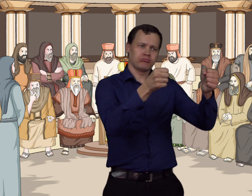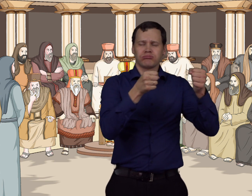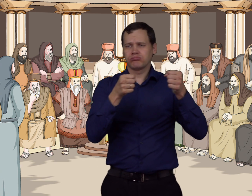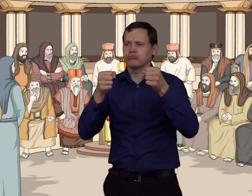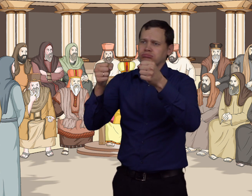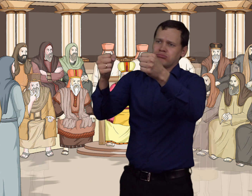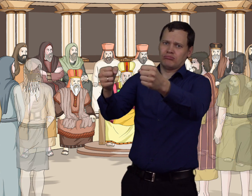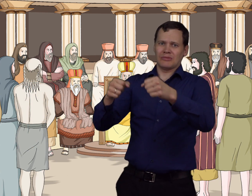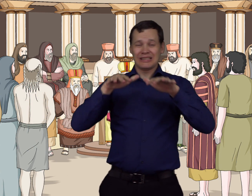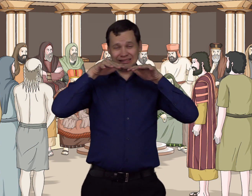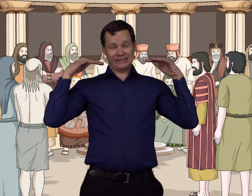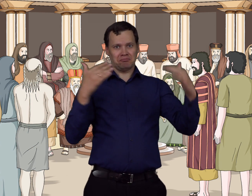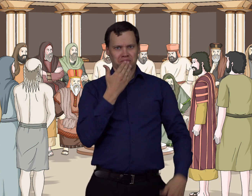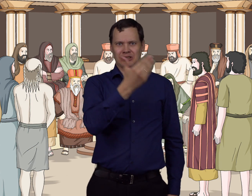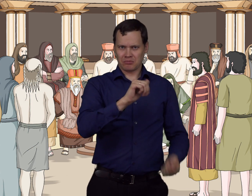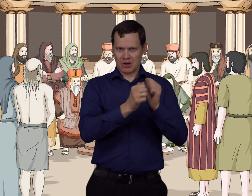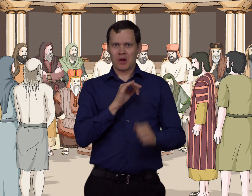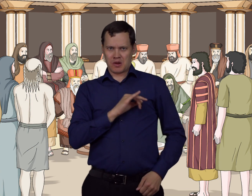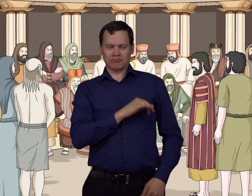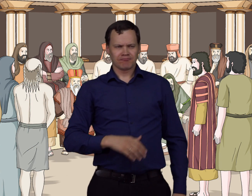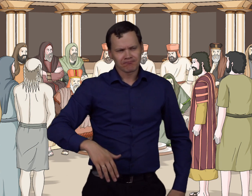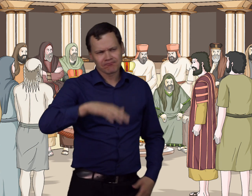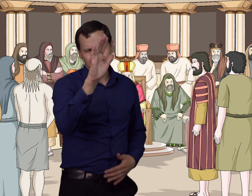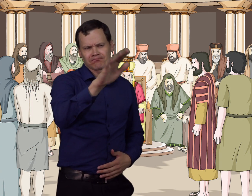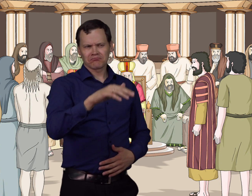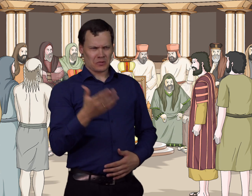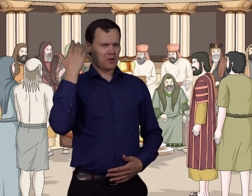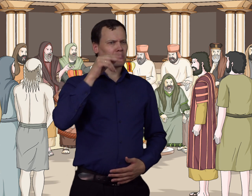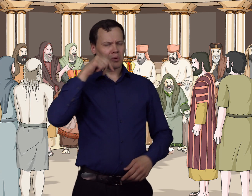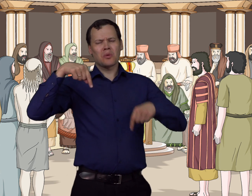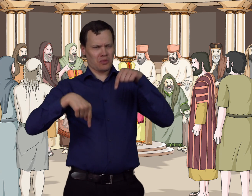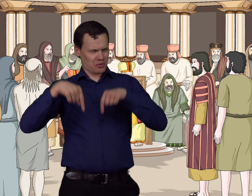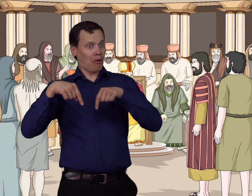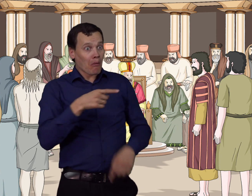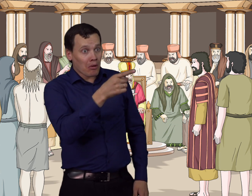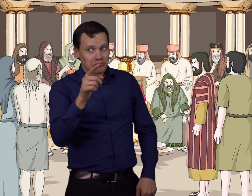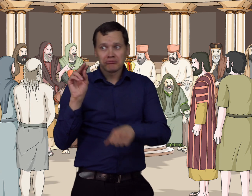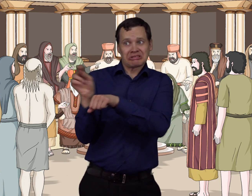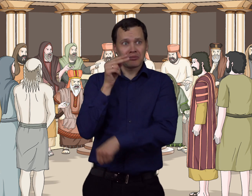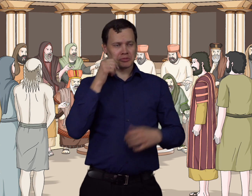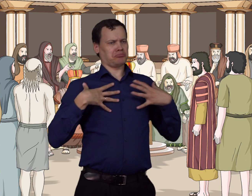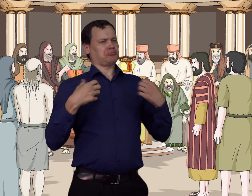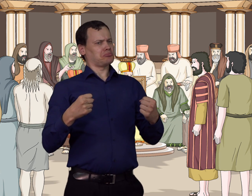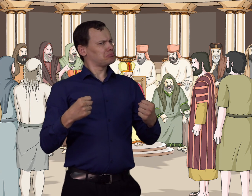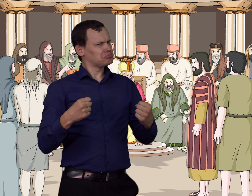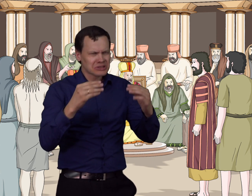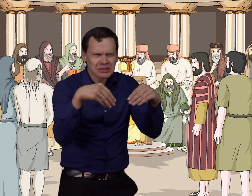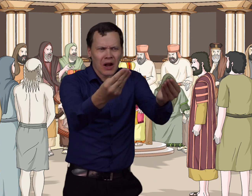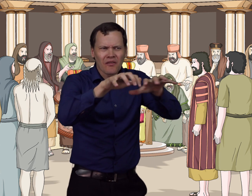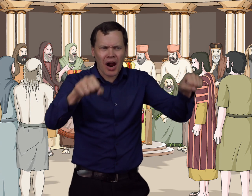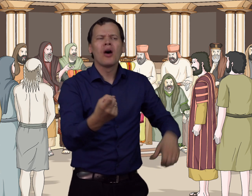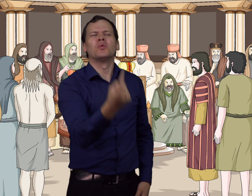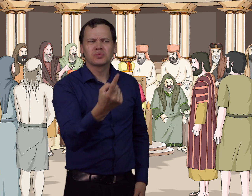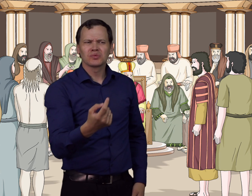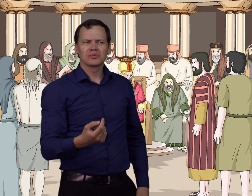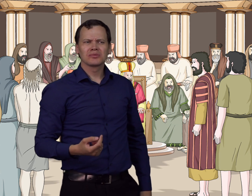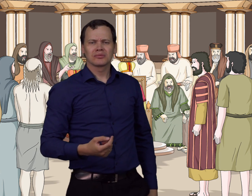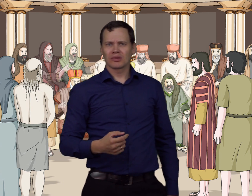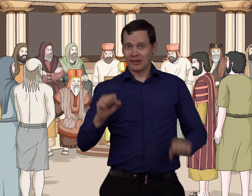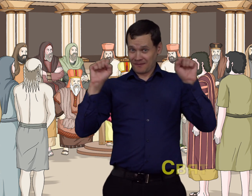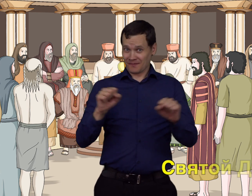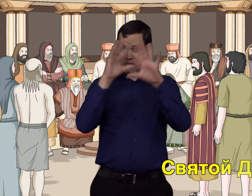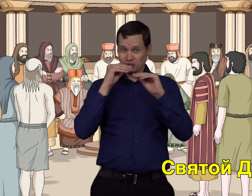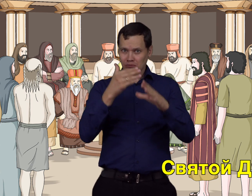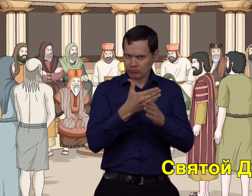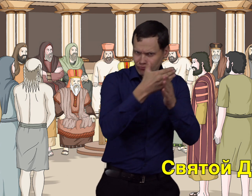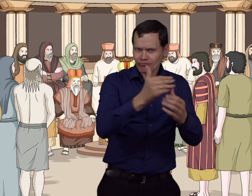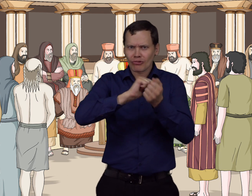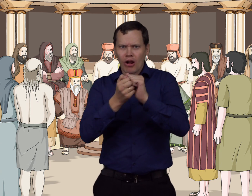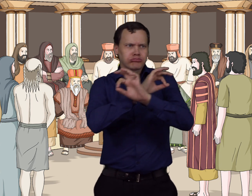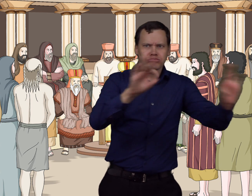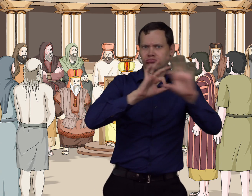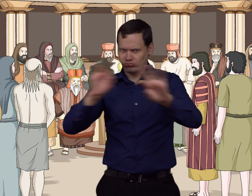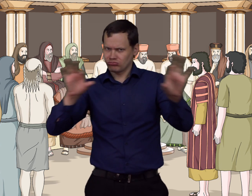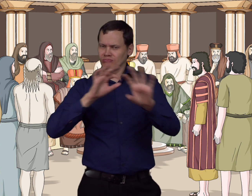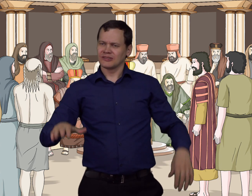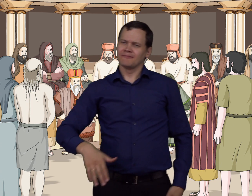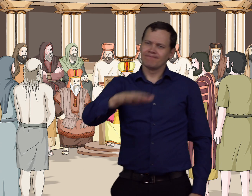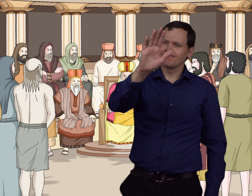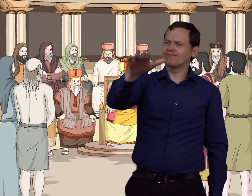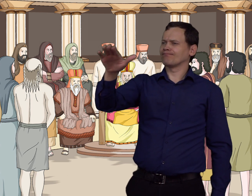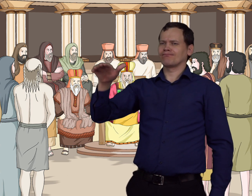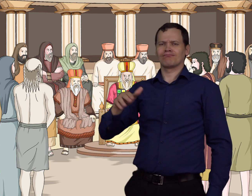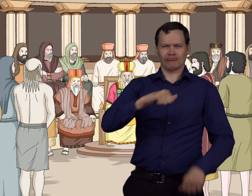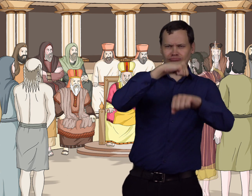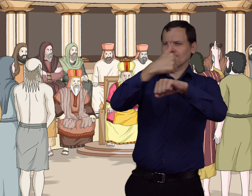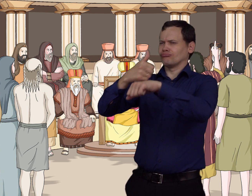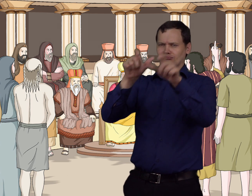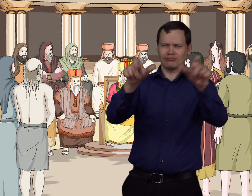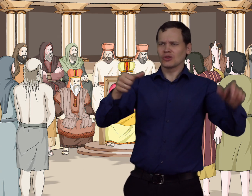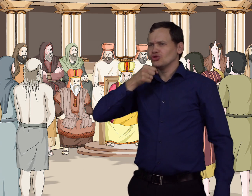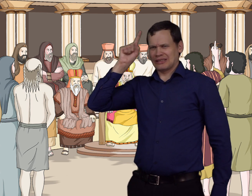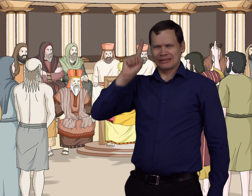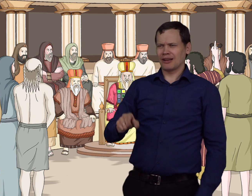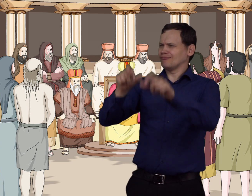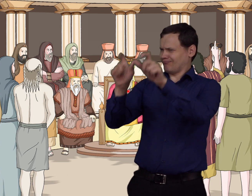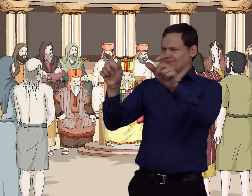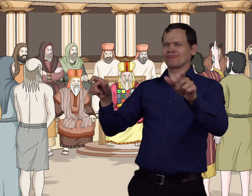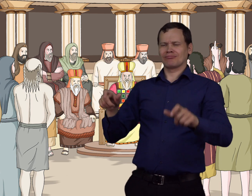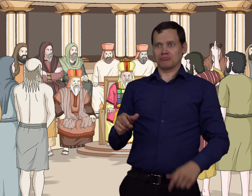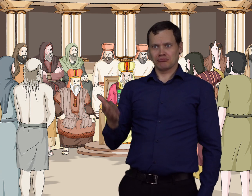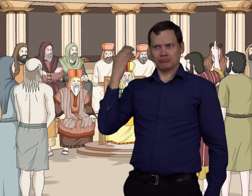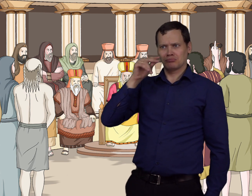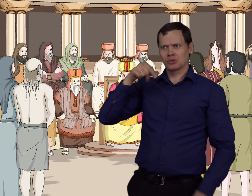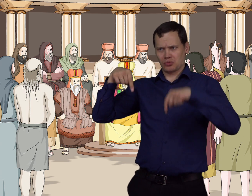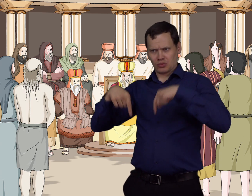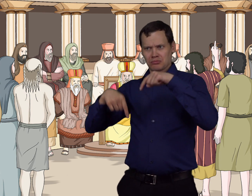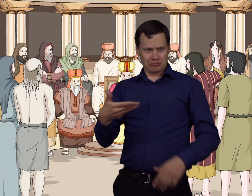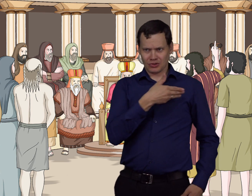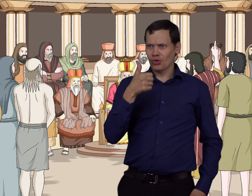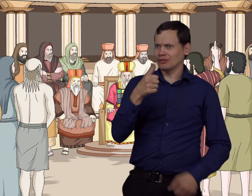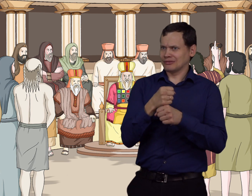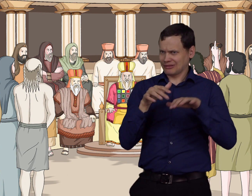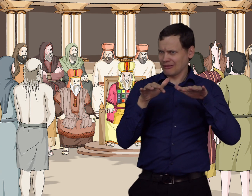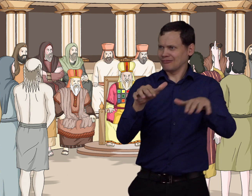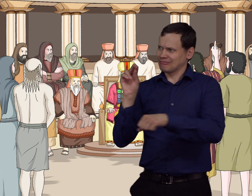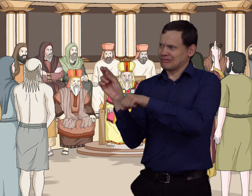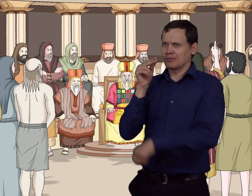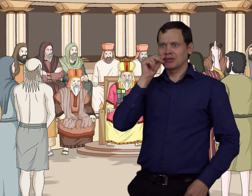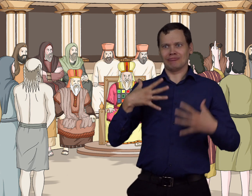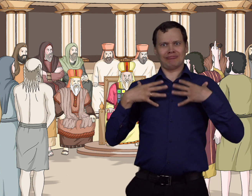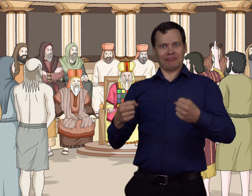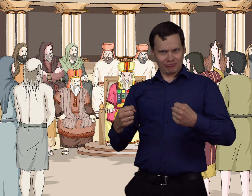They had Peter and John brought in and began to question them: “By what power or what name did you do this?” Then Peter, filled with the Holy Spirit, said to them, “Rulers and elders of the people!